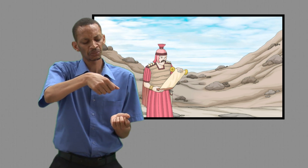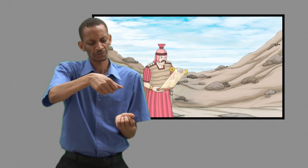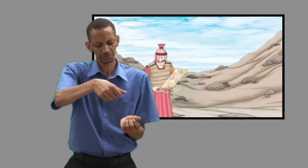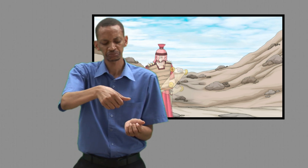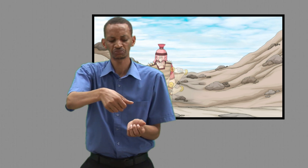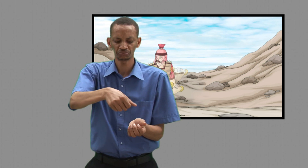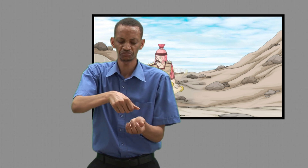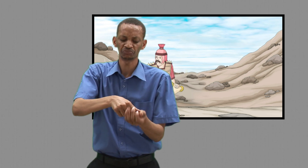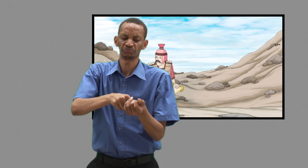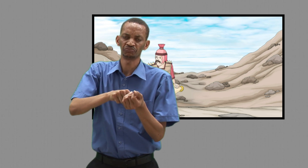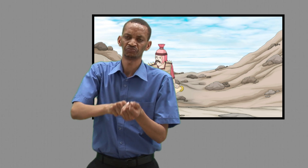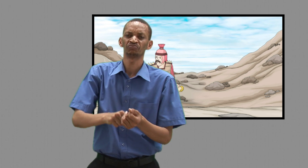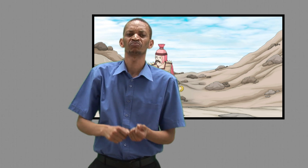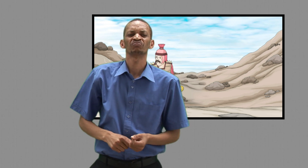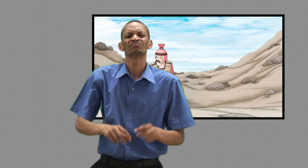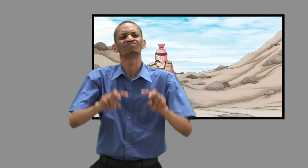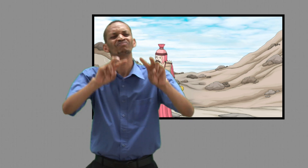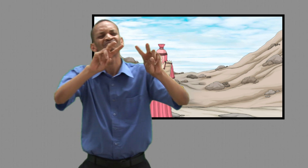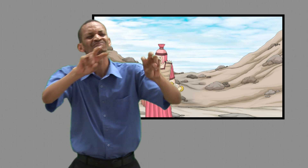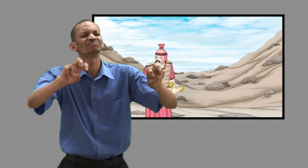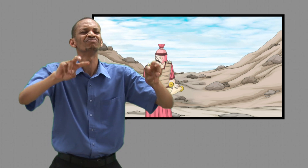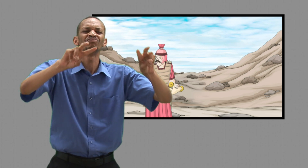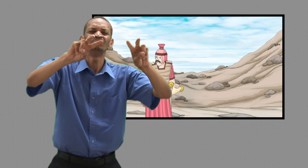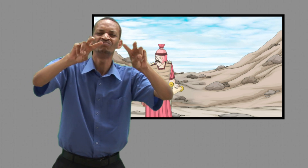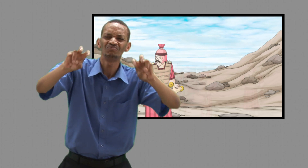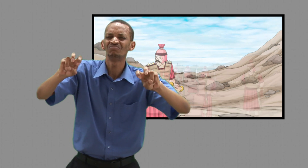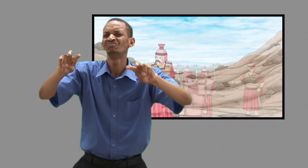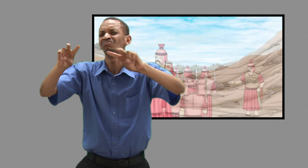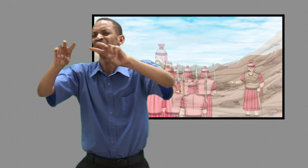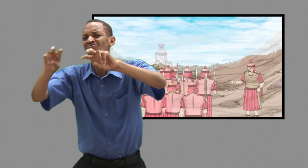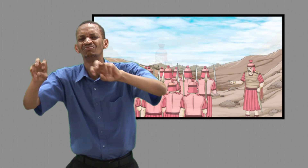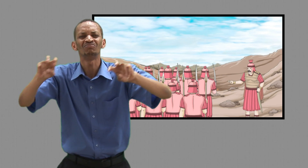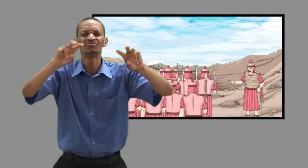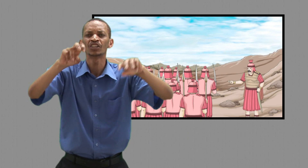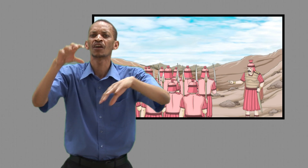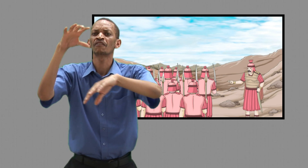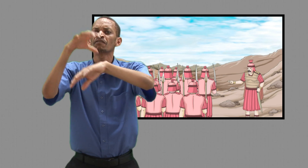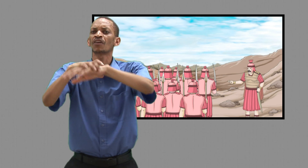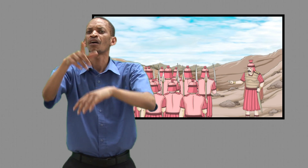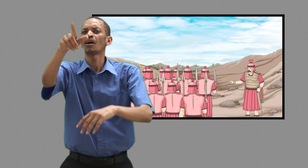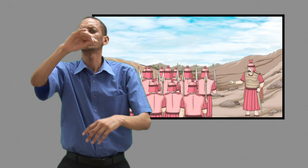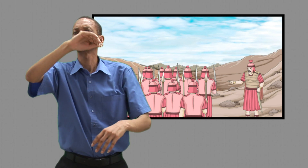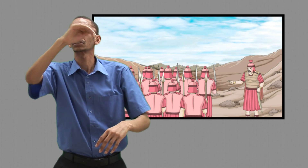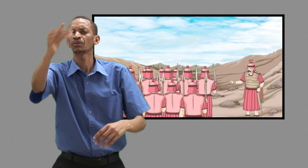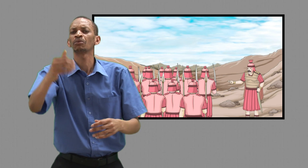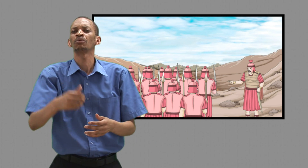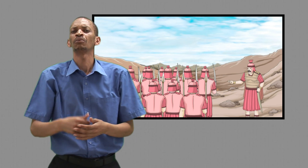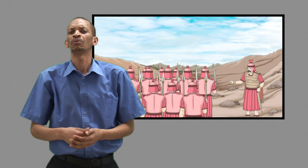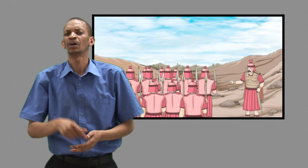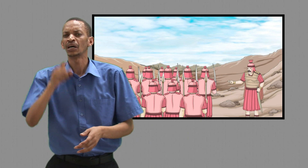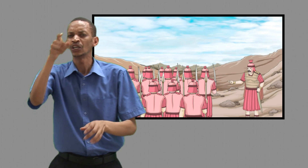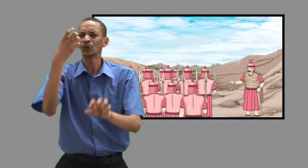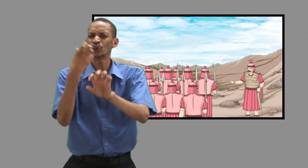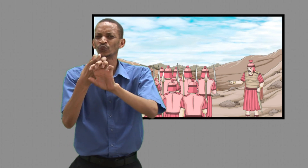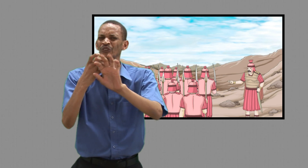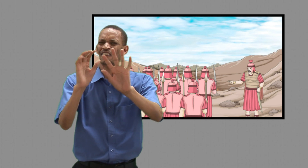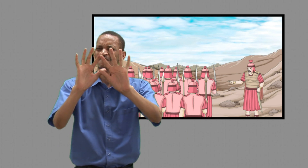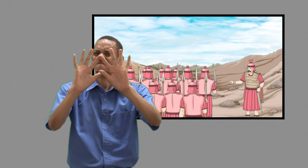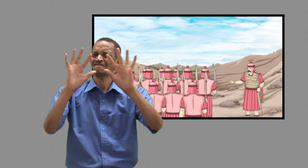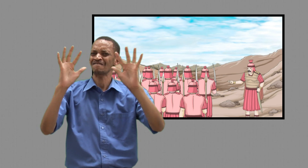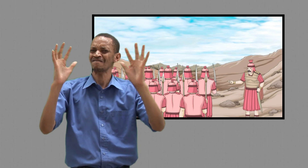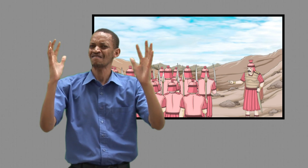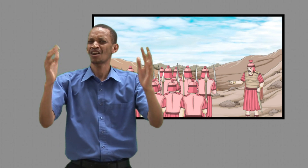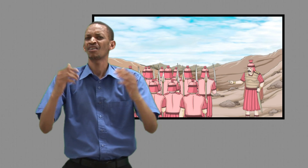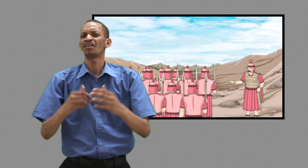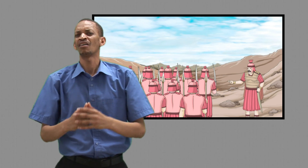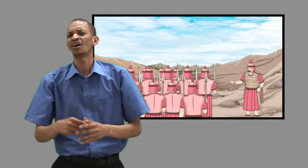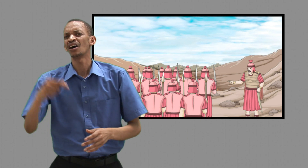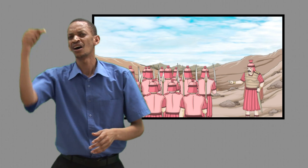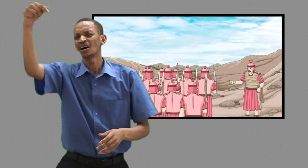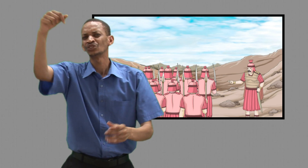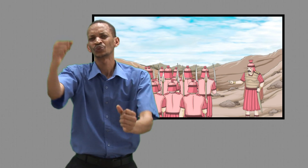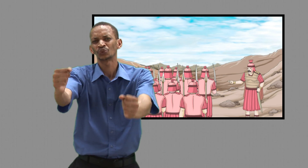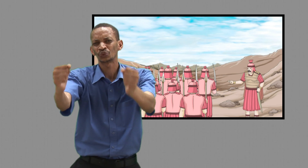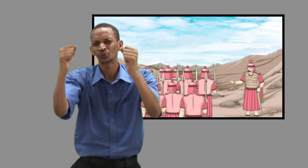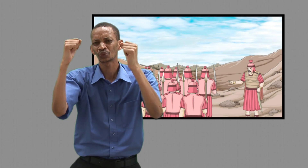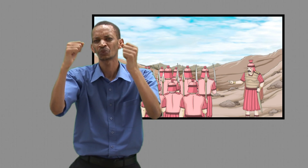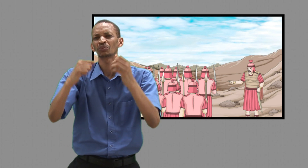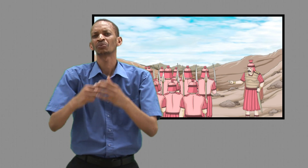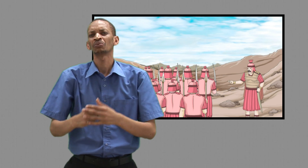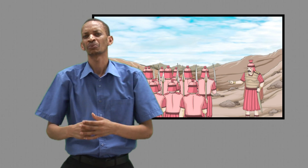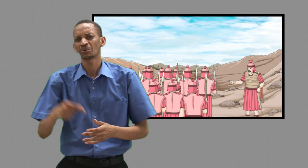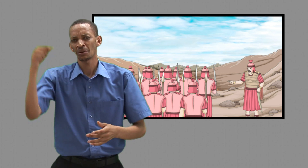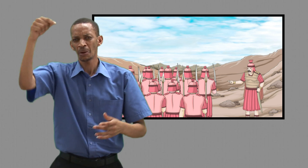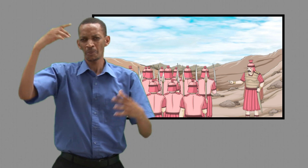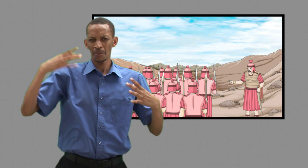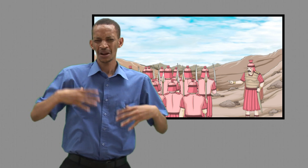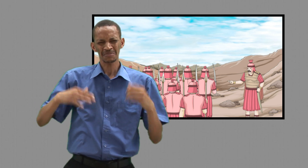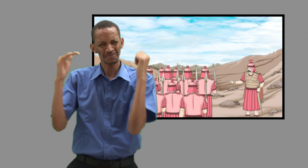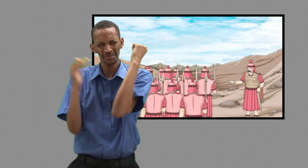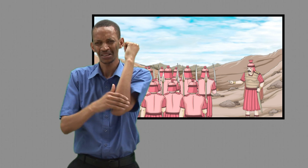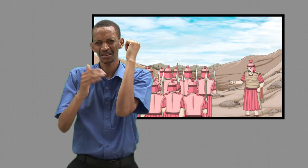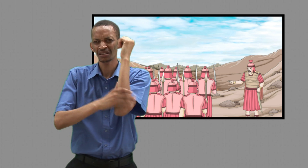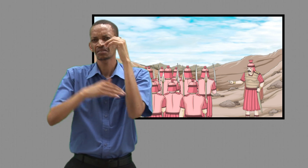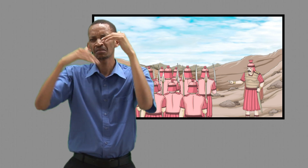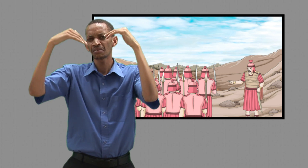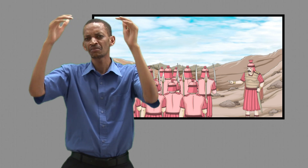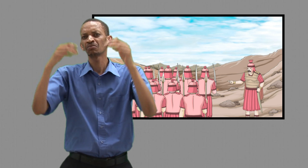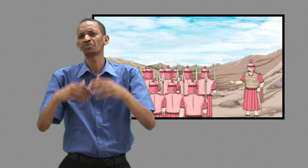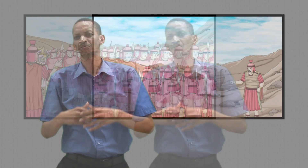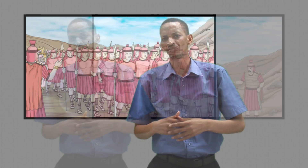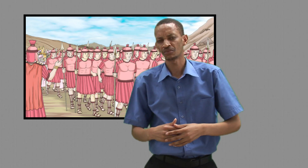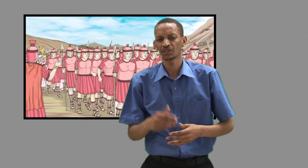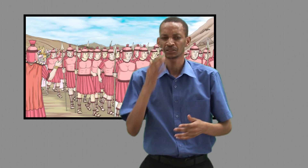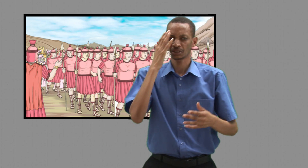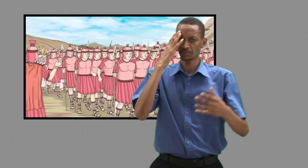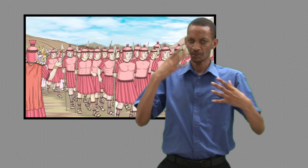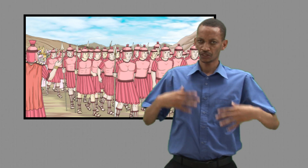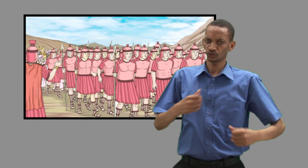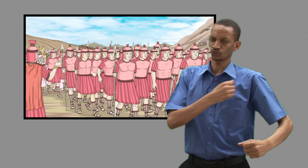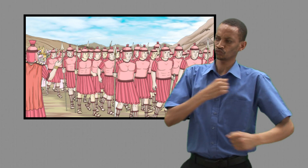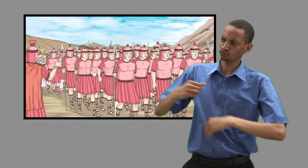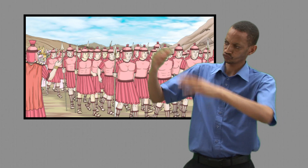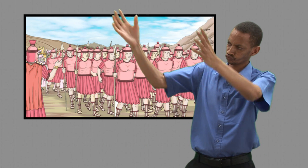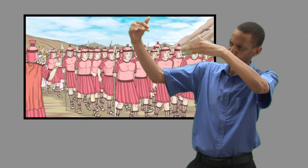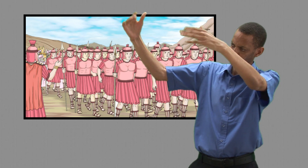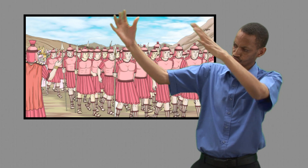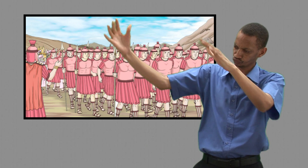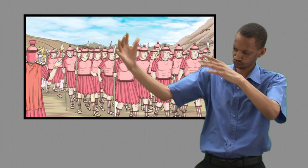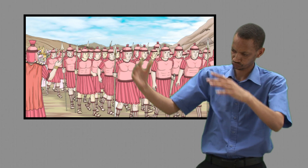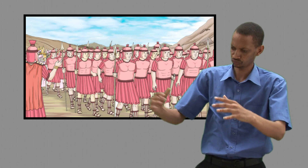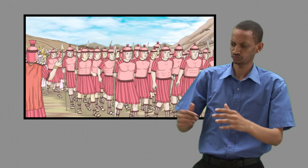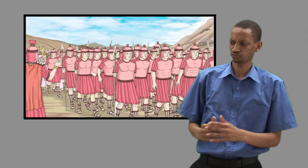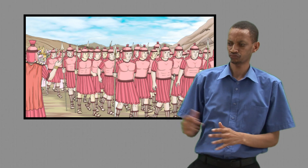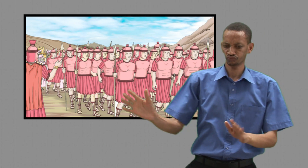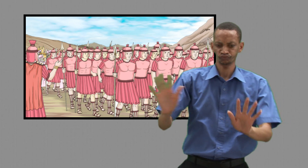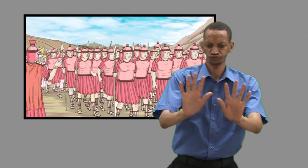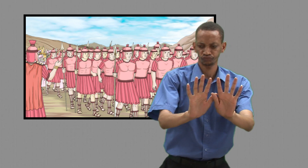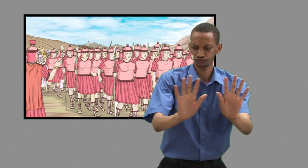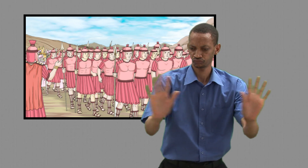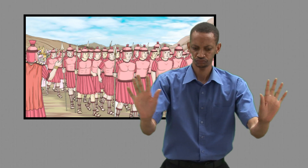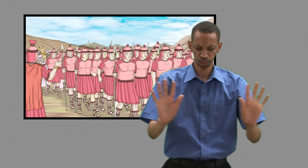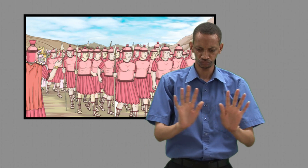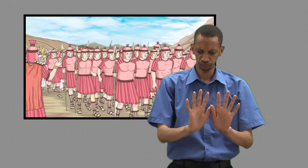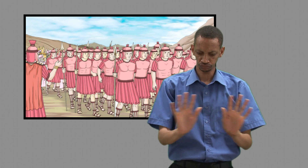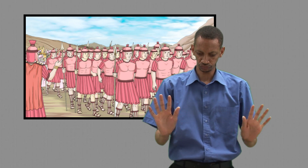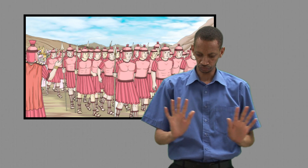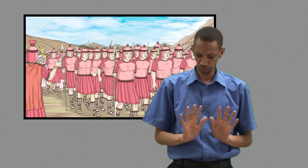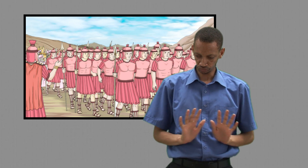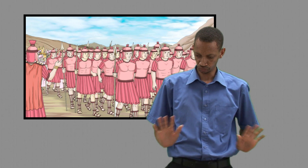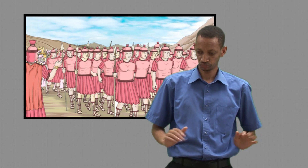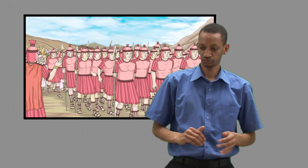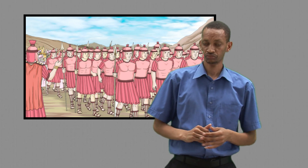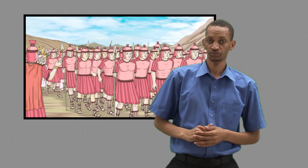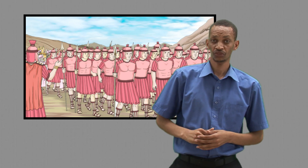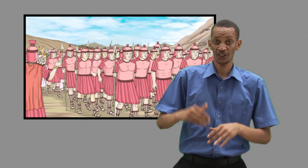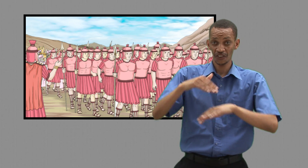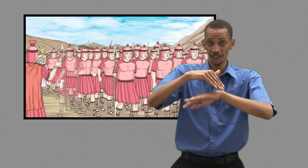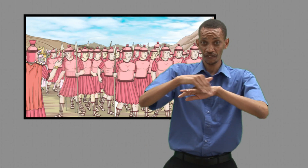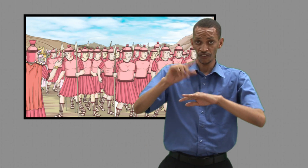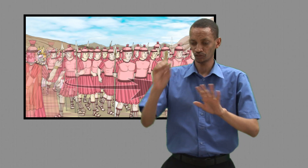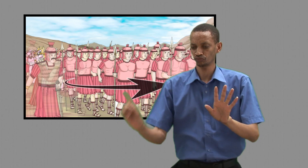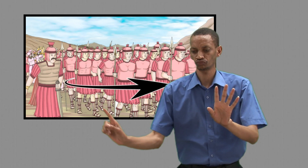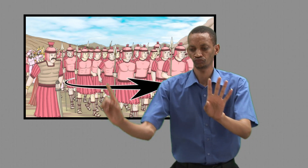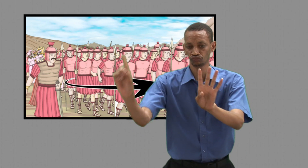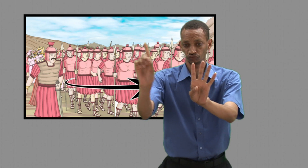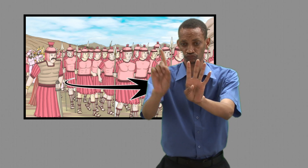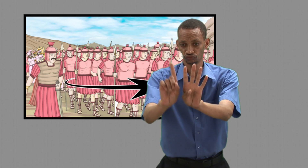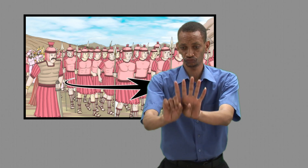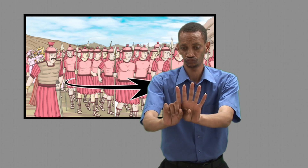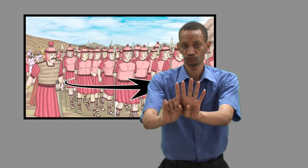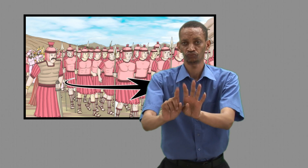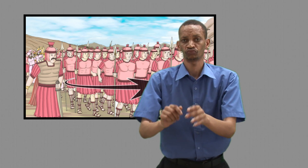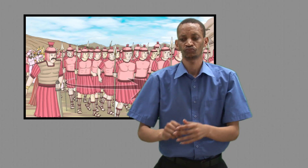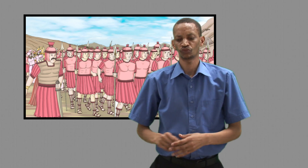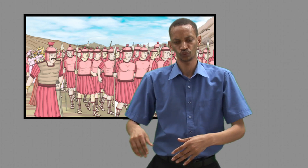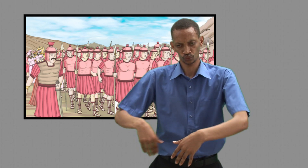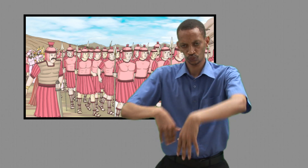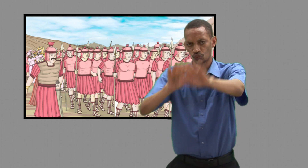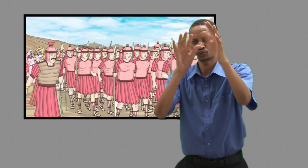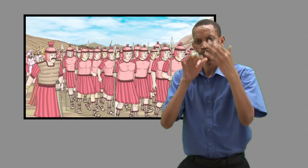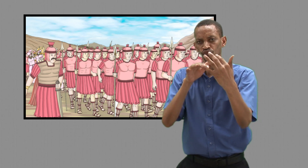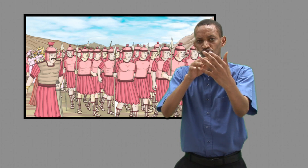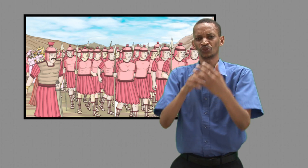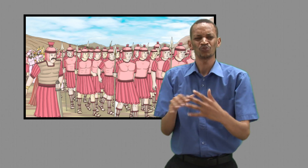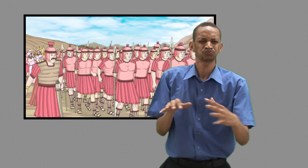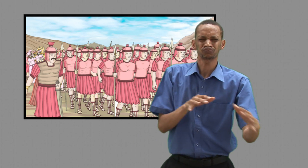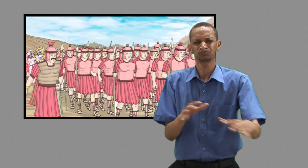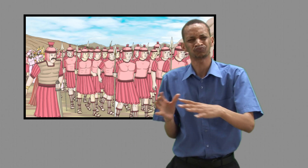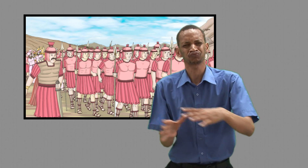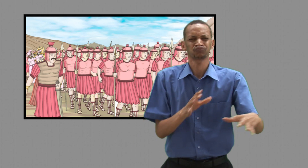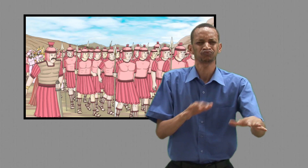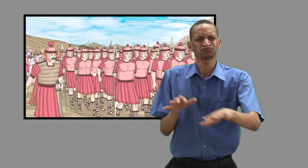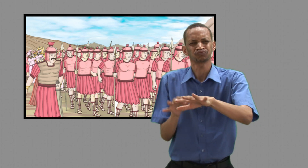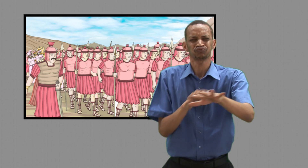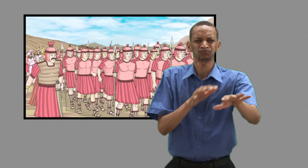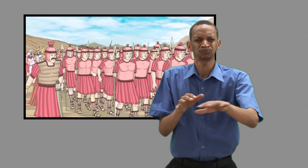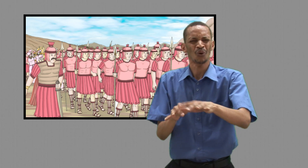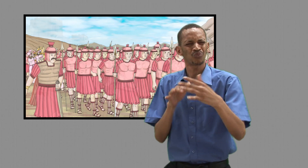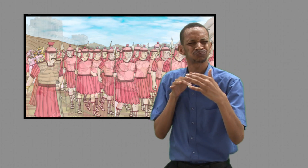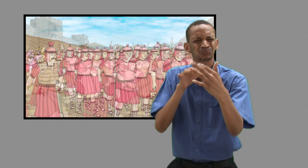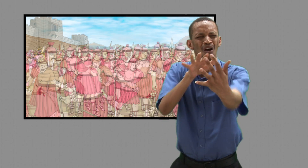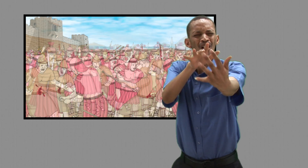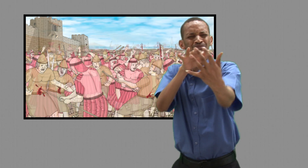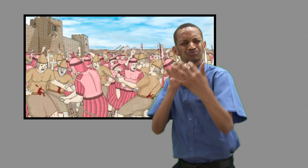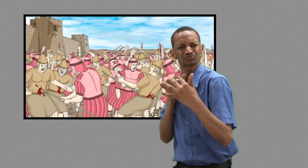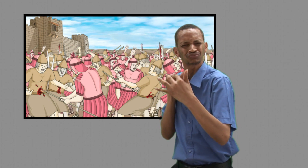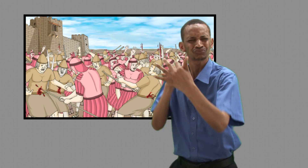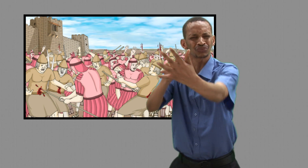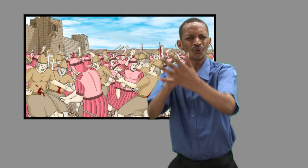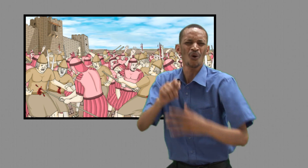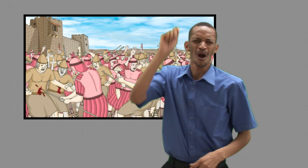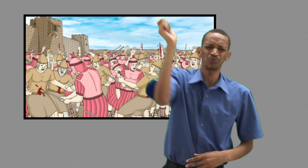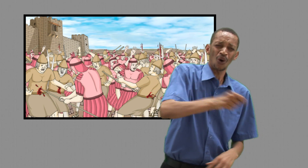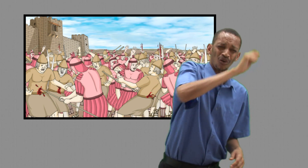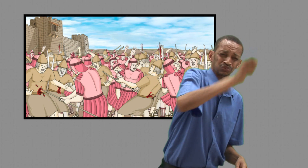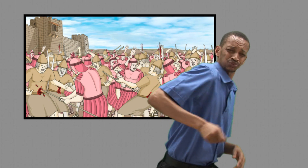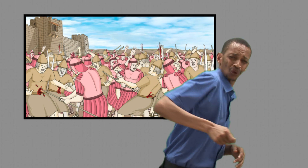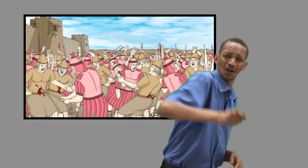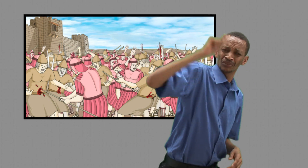So as Joab besieged the city, he assigned Uriah to a place where he saw the strongest enemy soldiers.